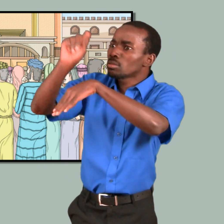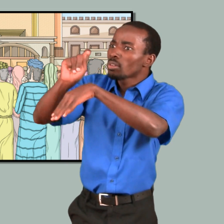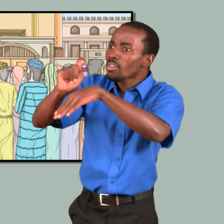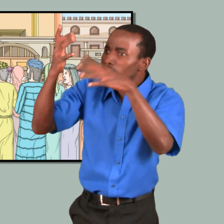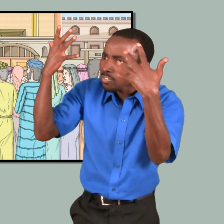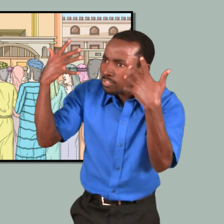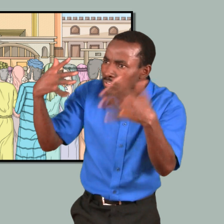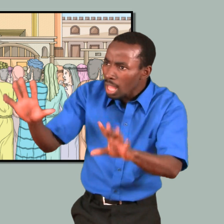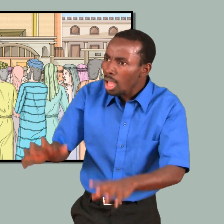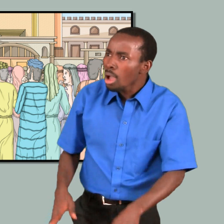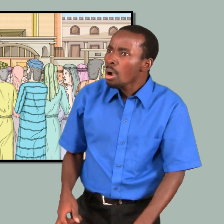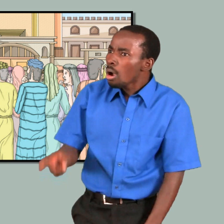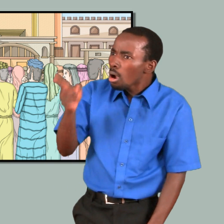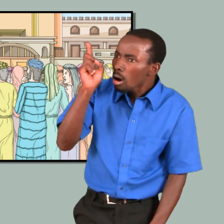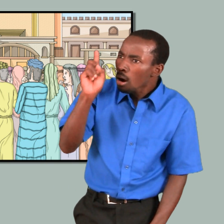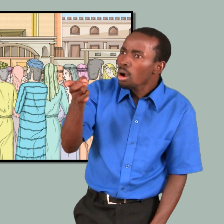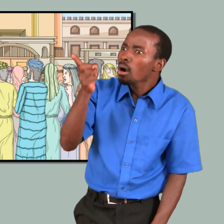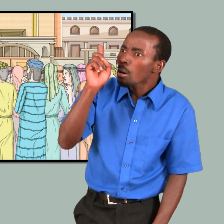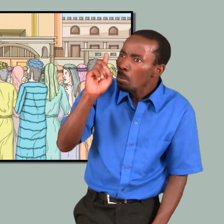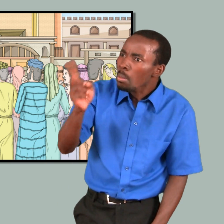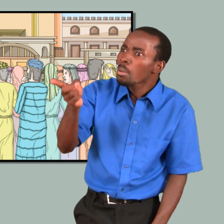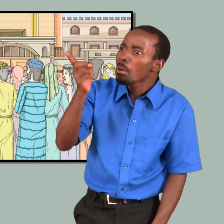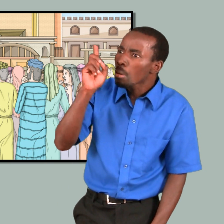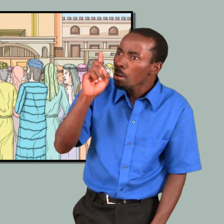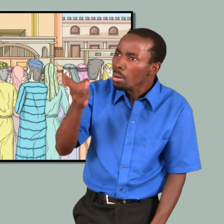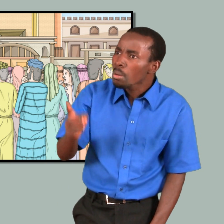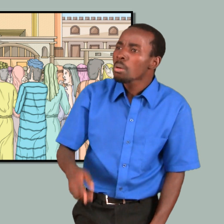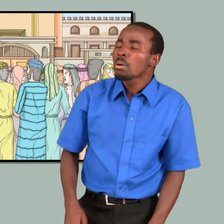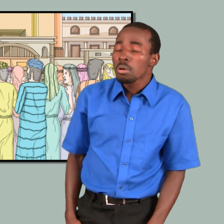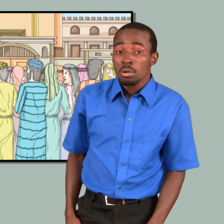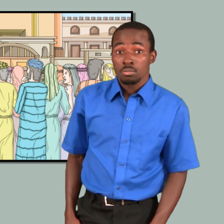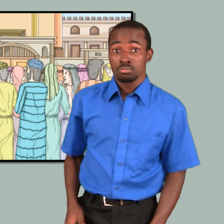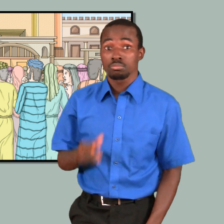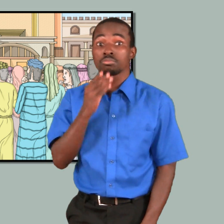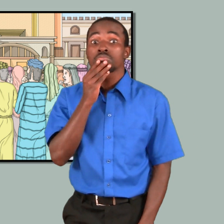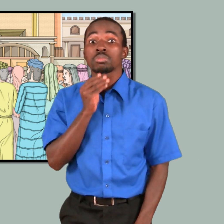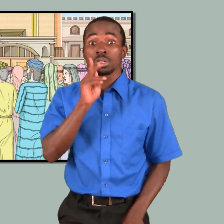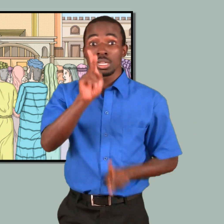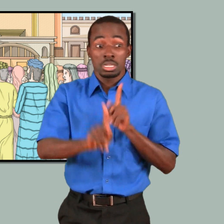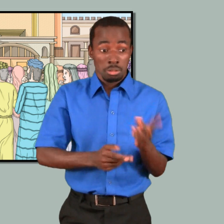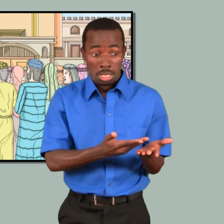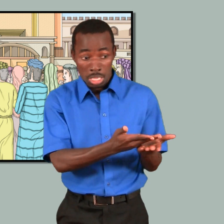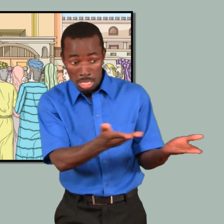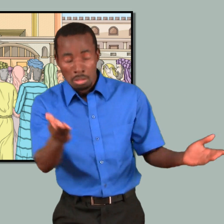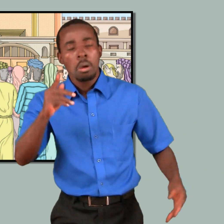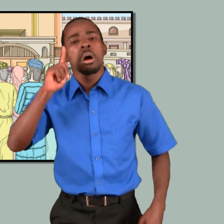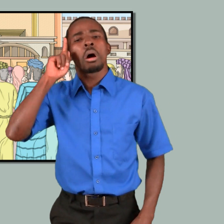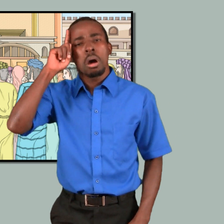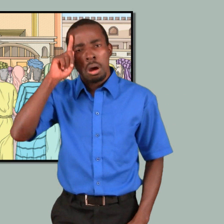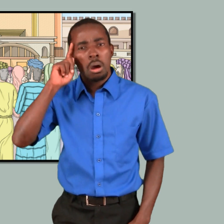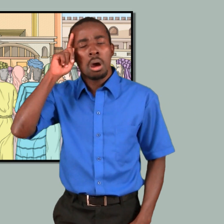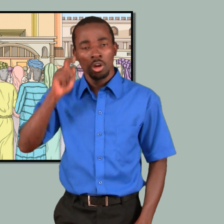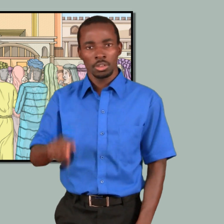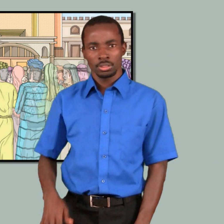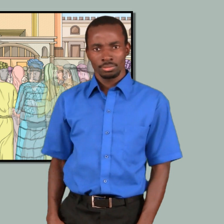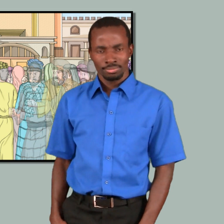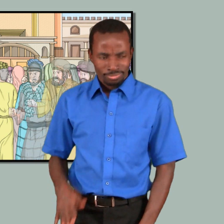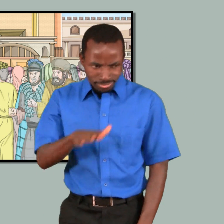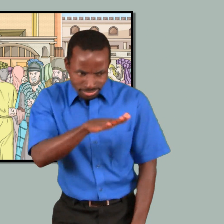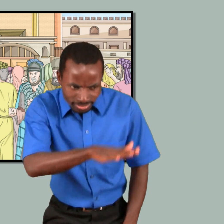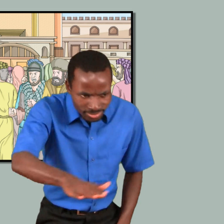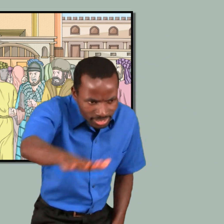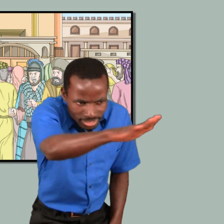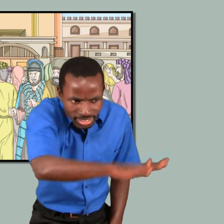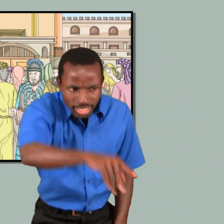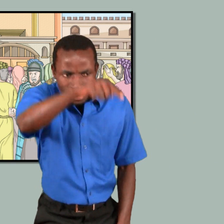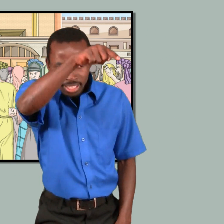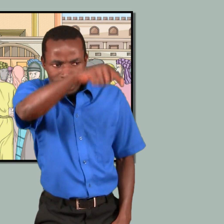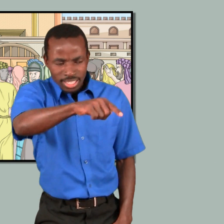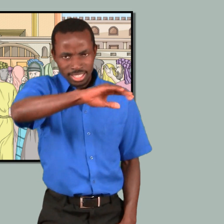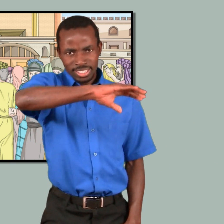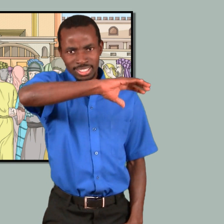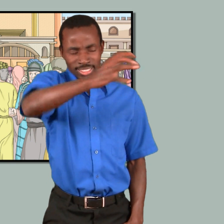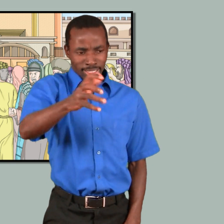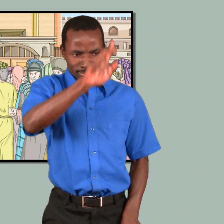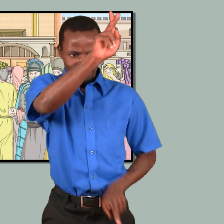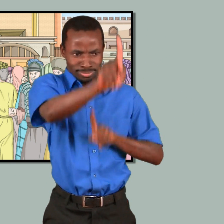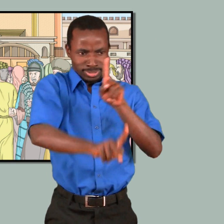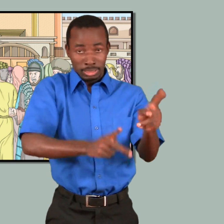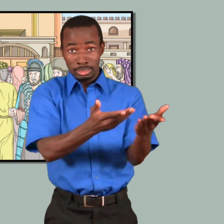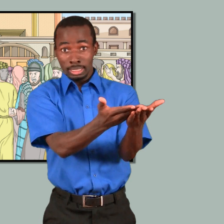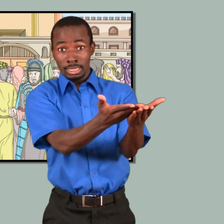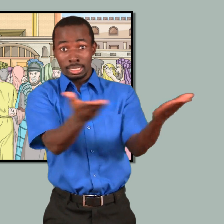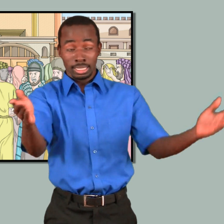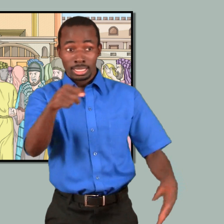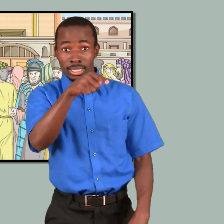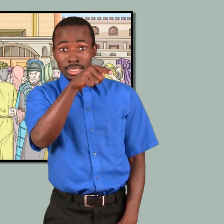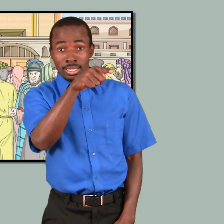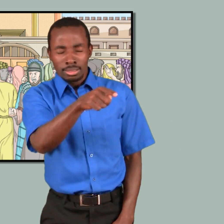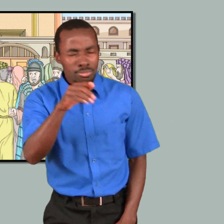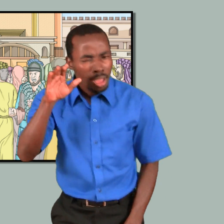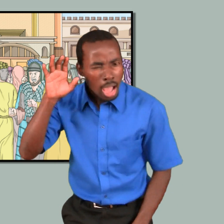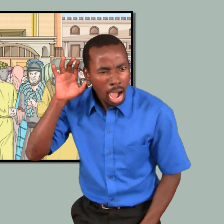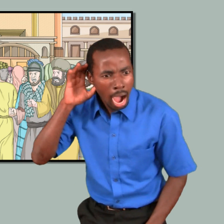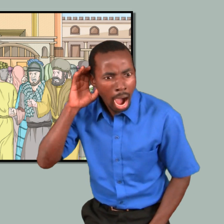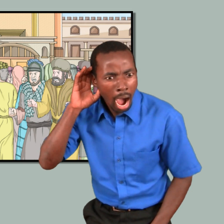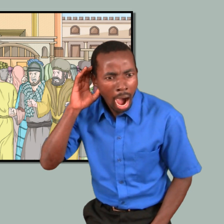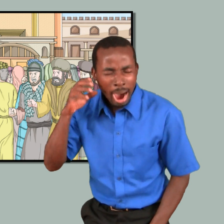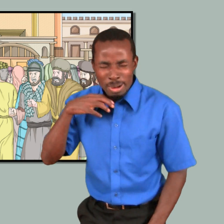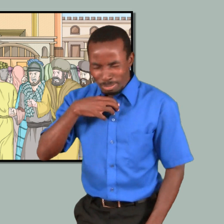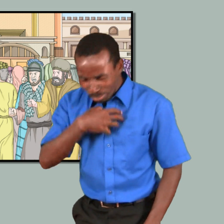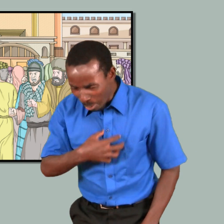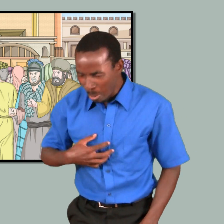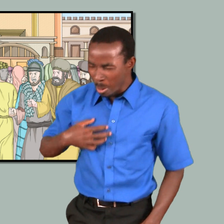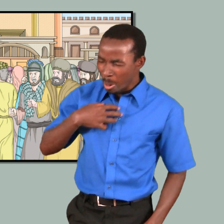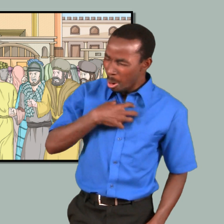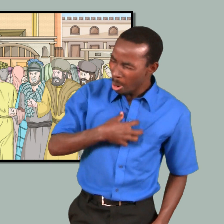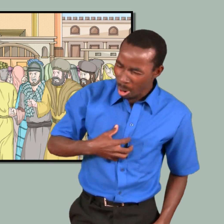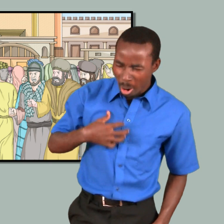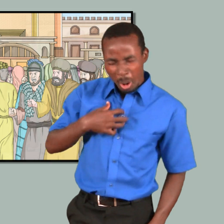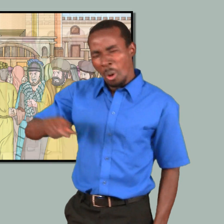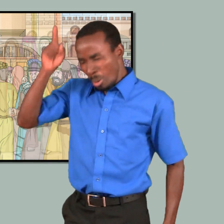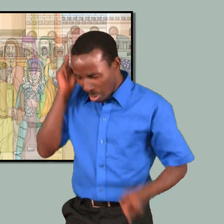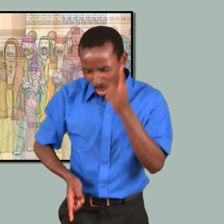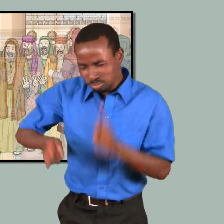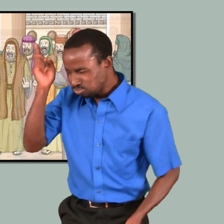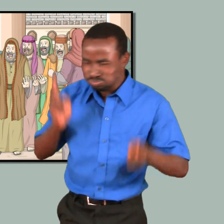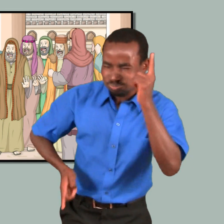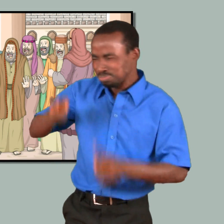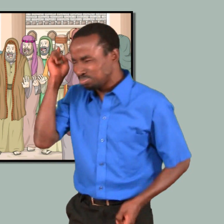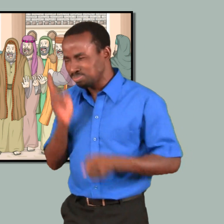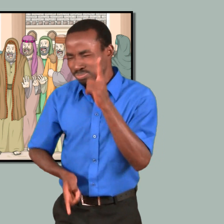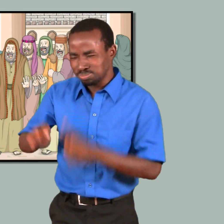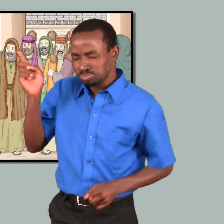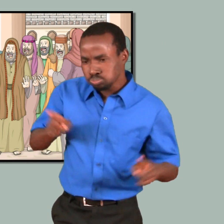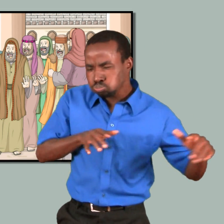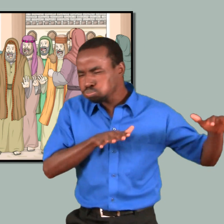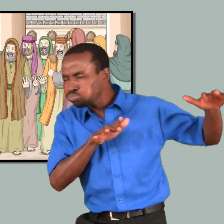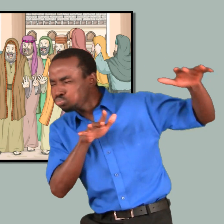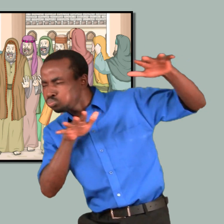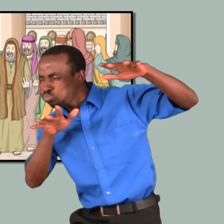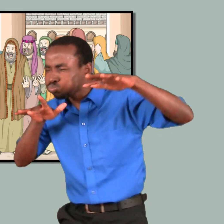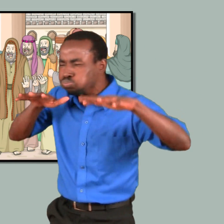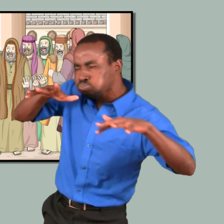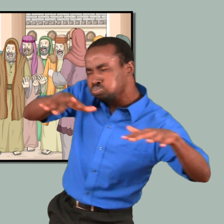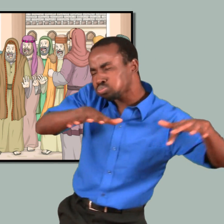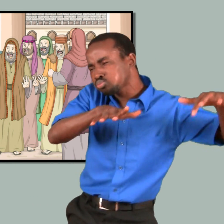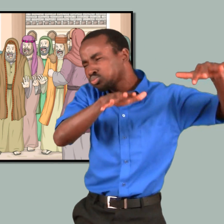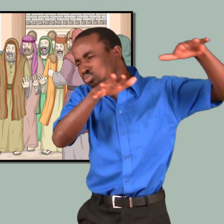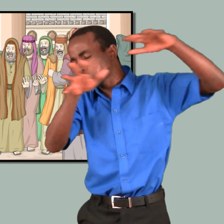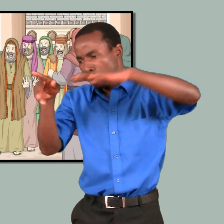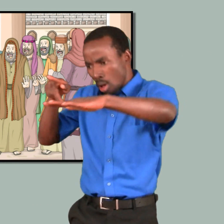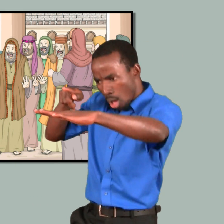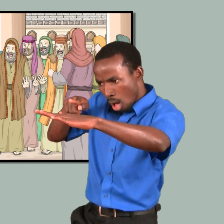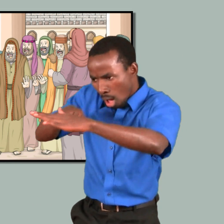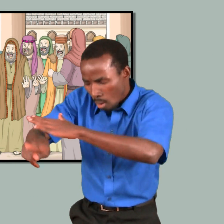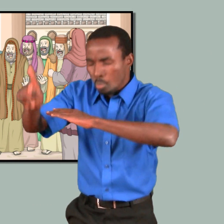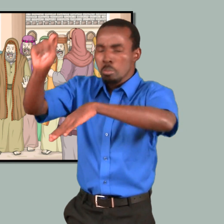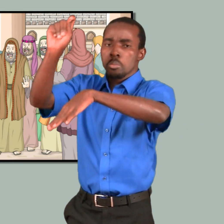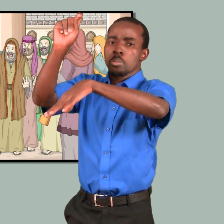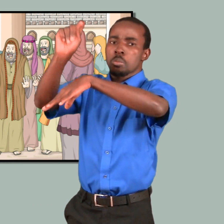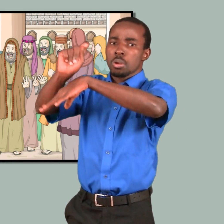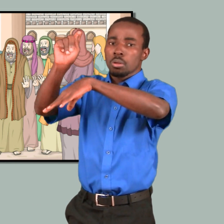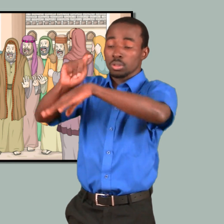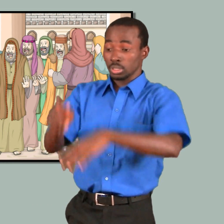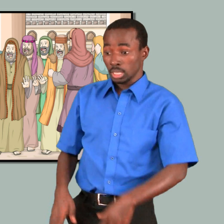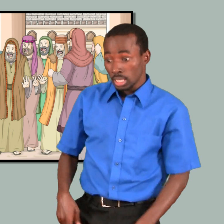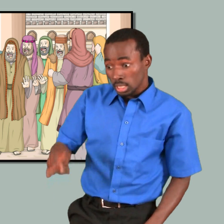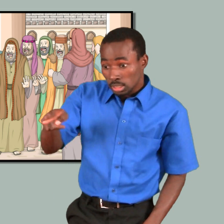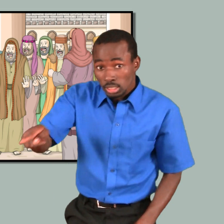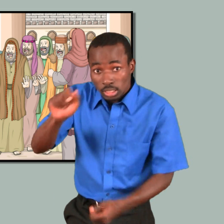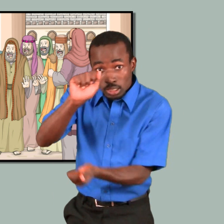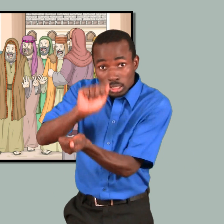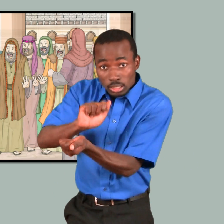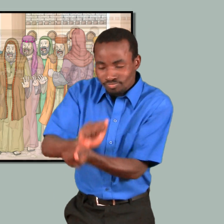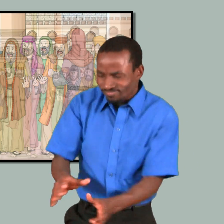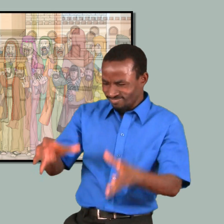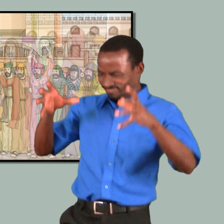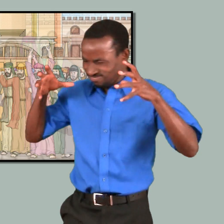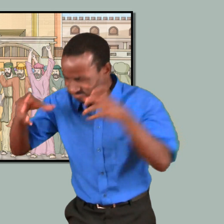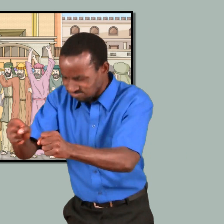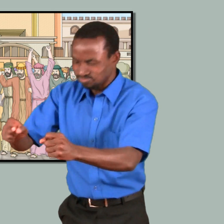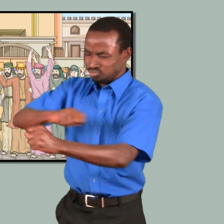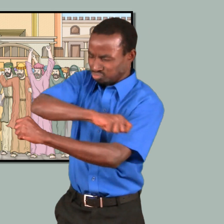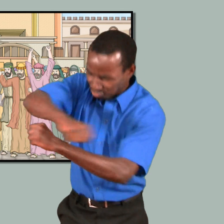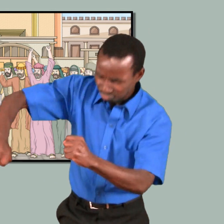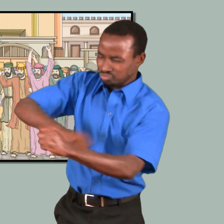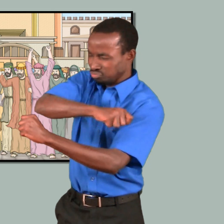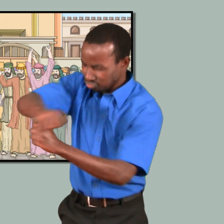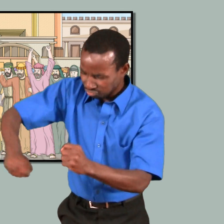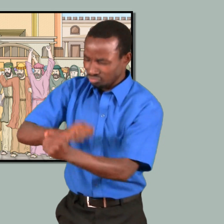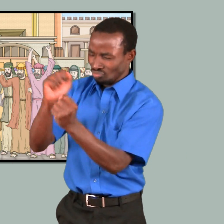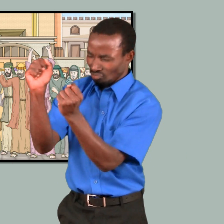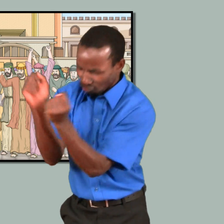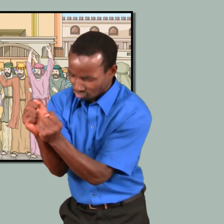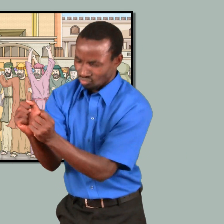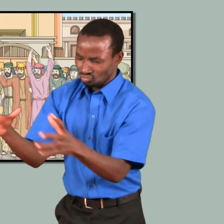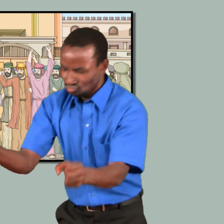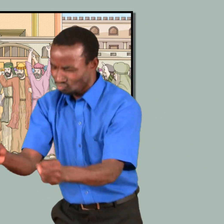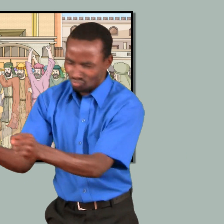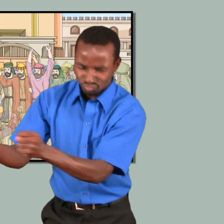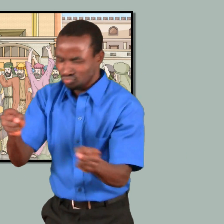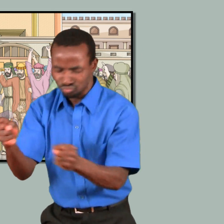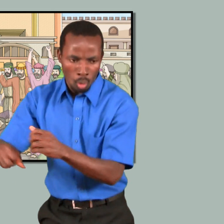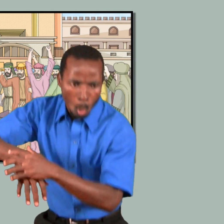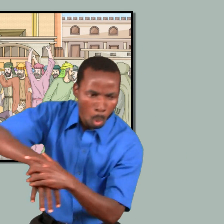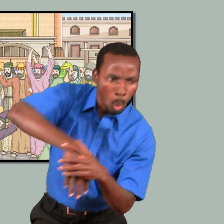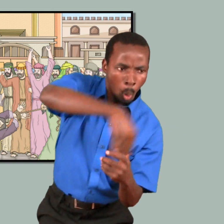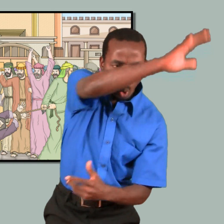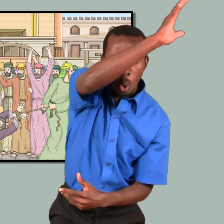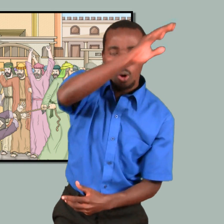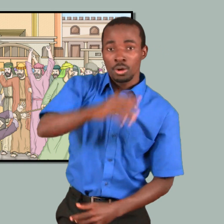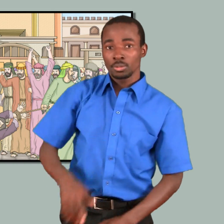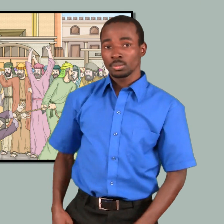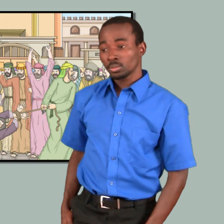The whole city was stirred up, and the people rushed together.